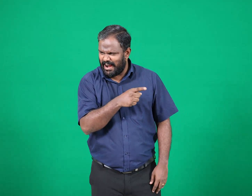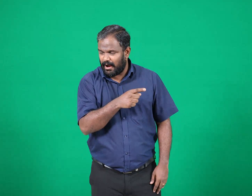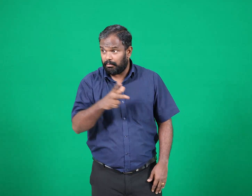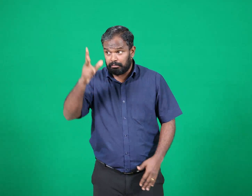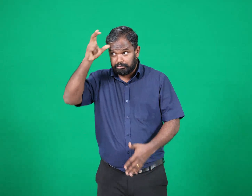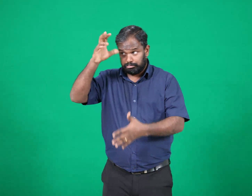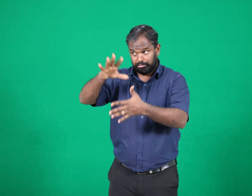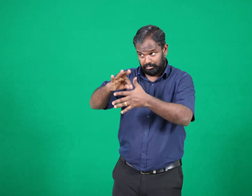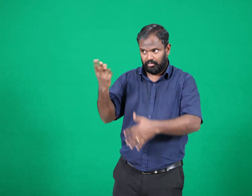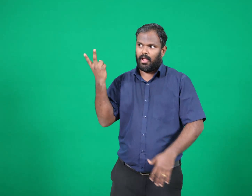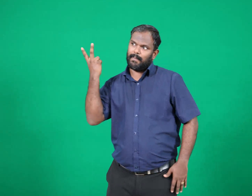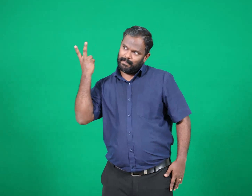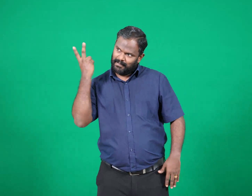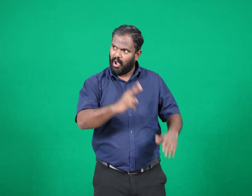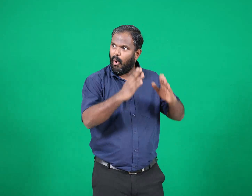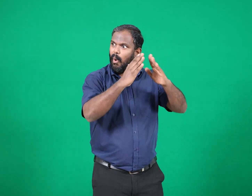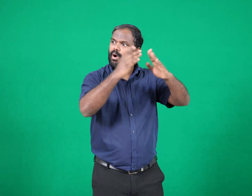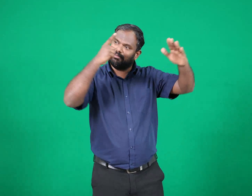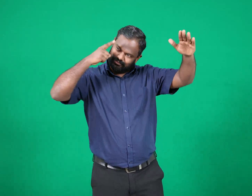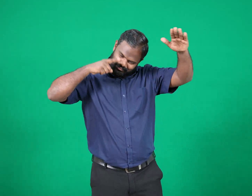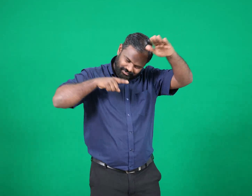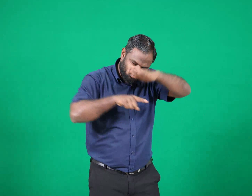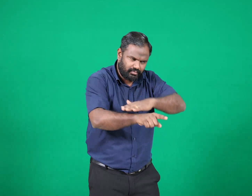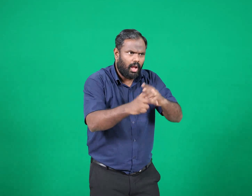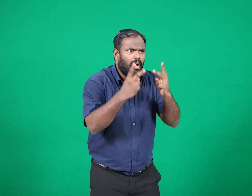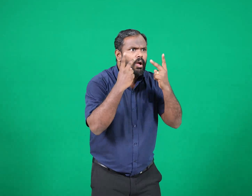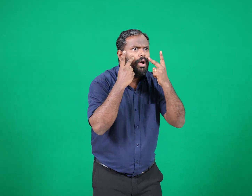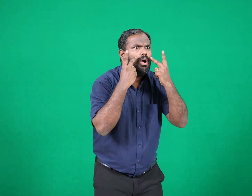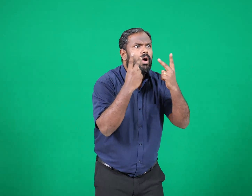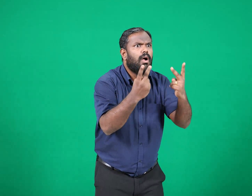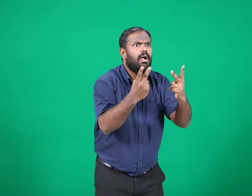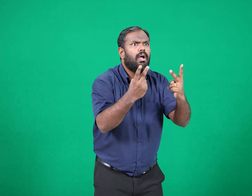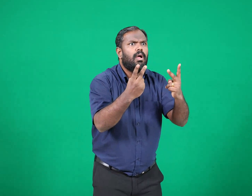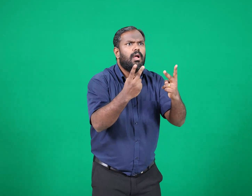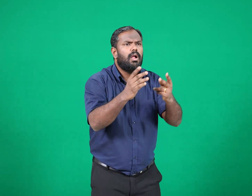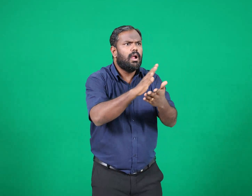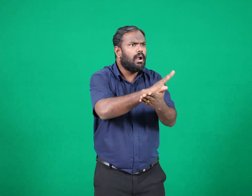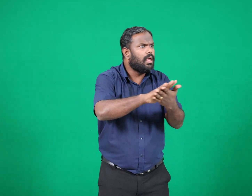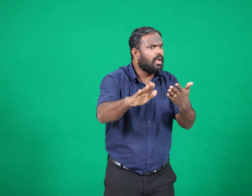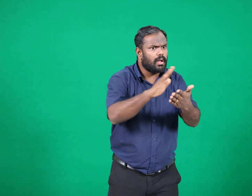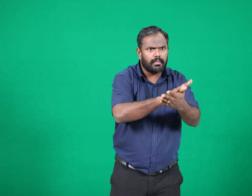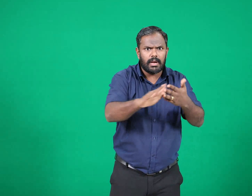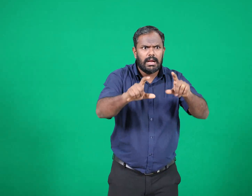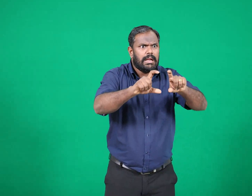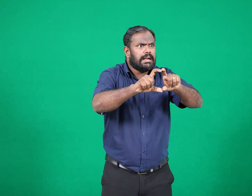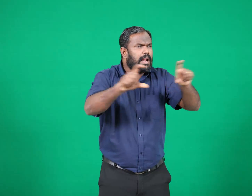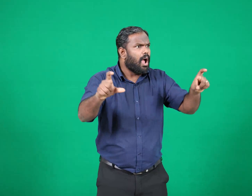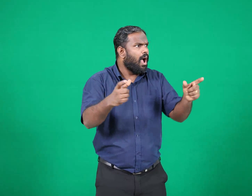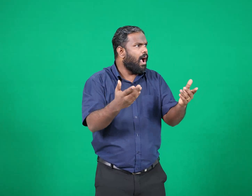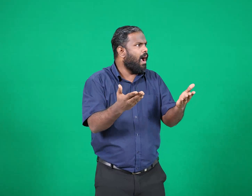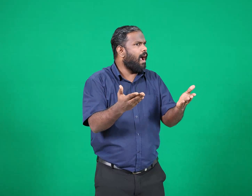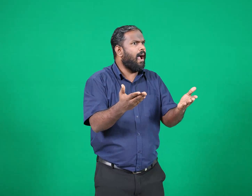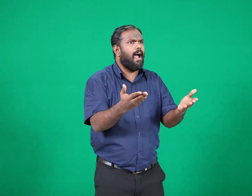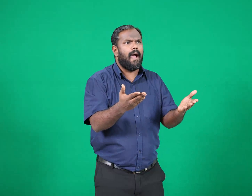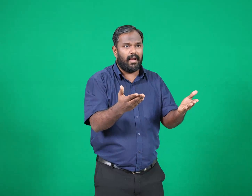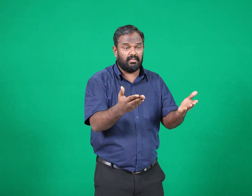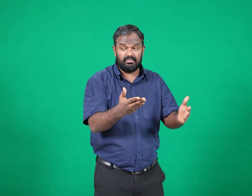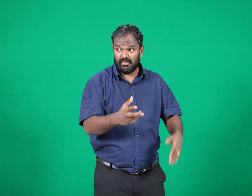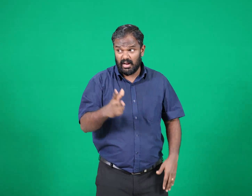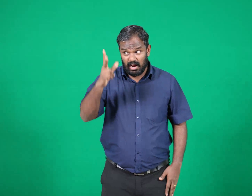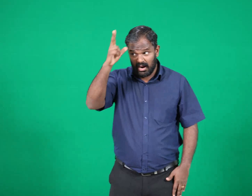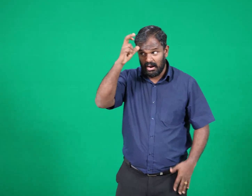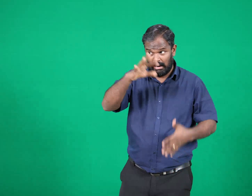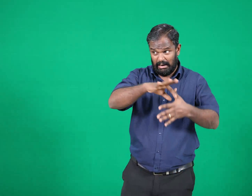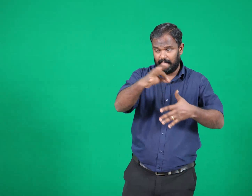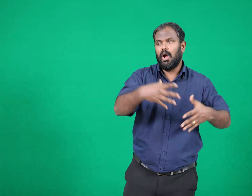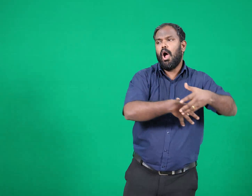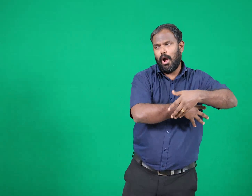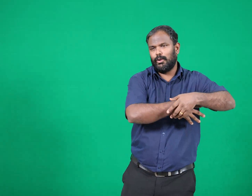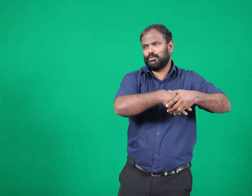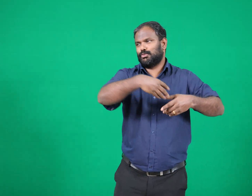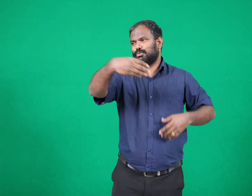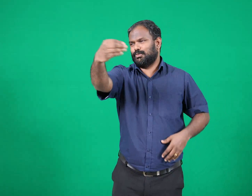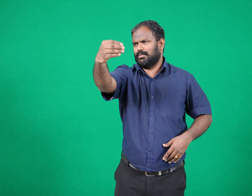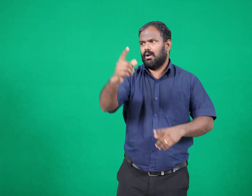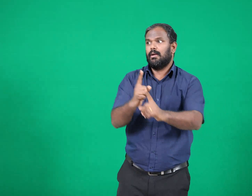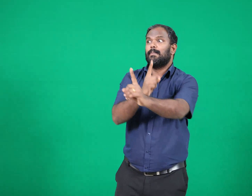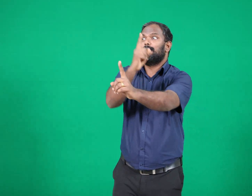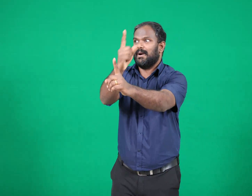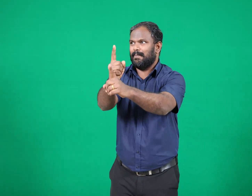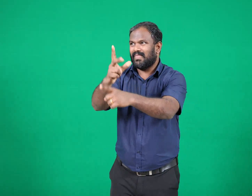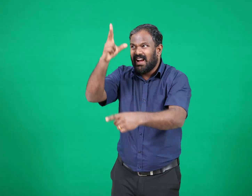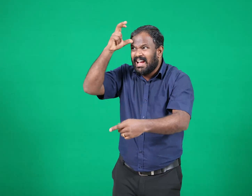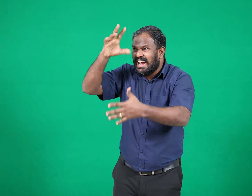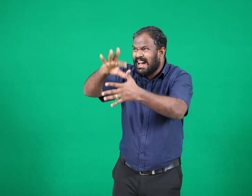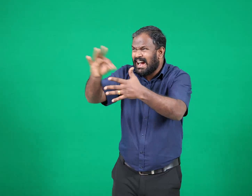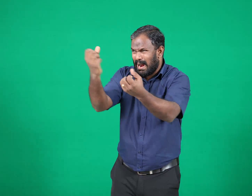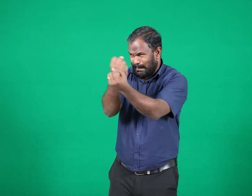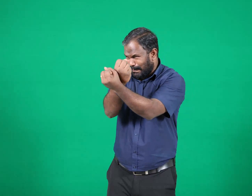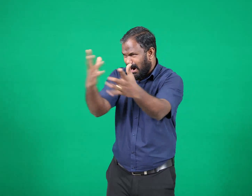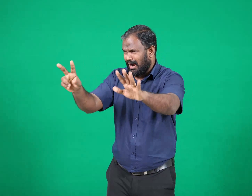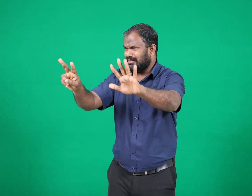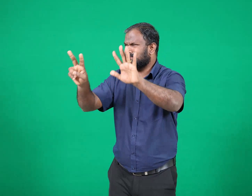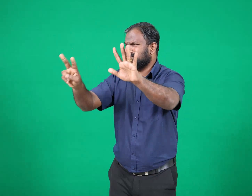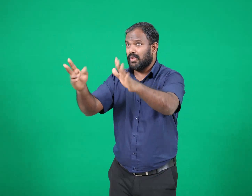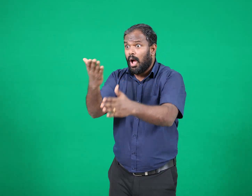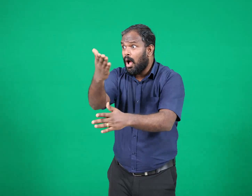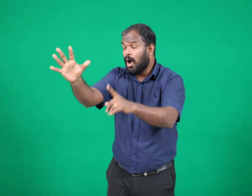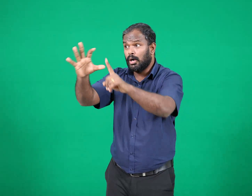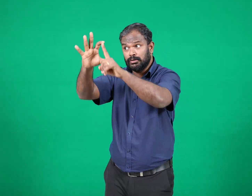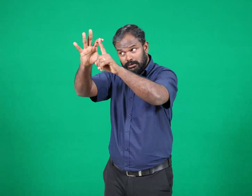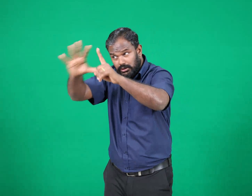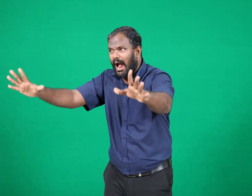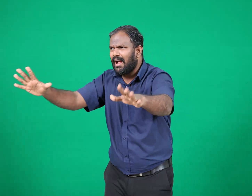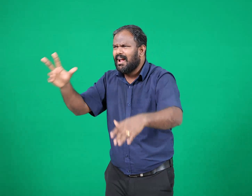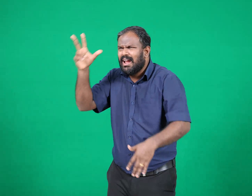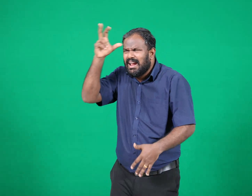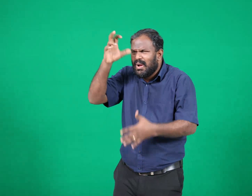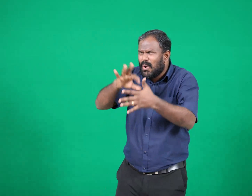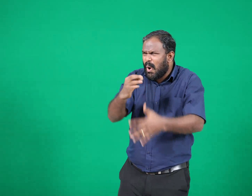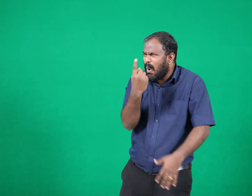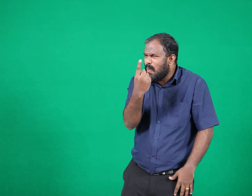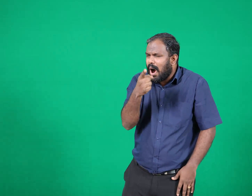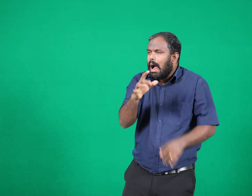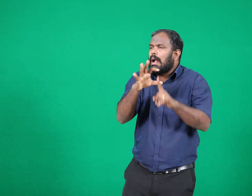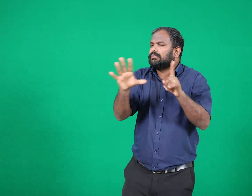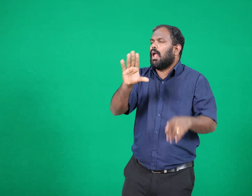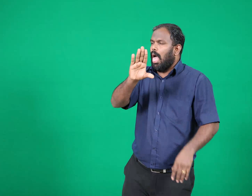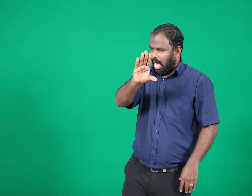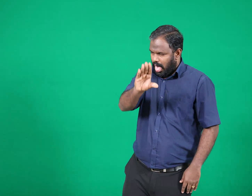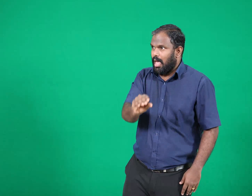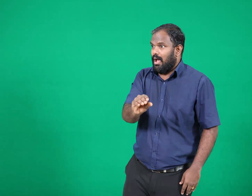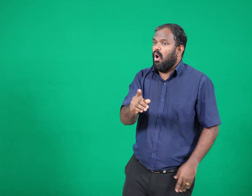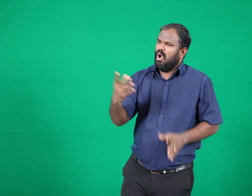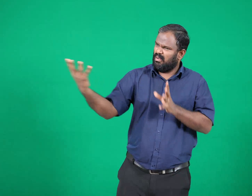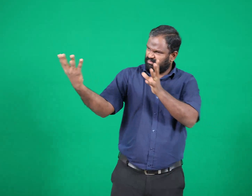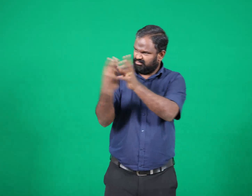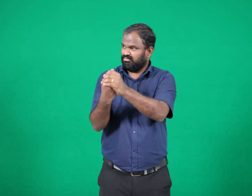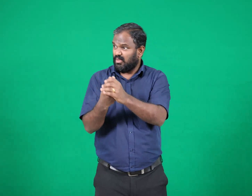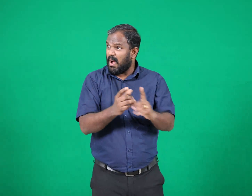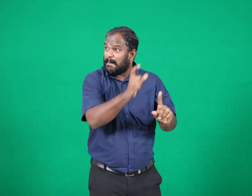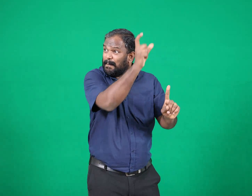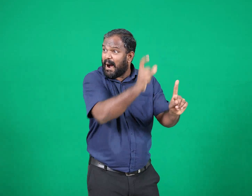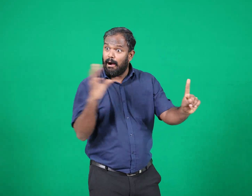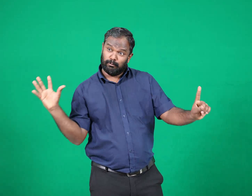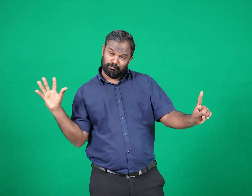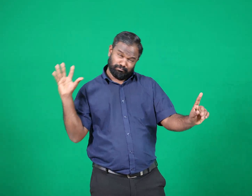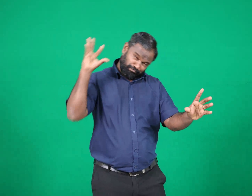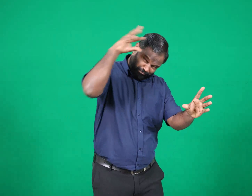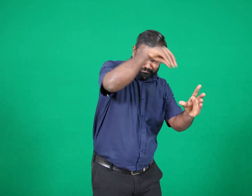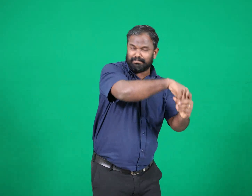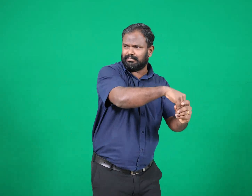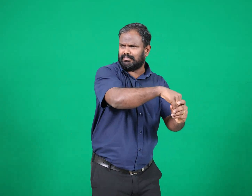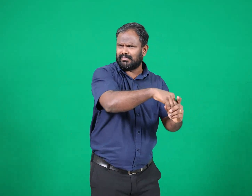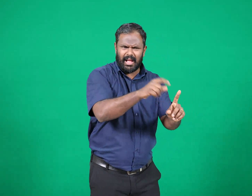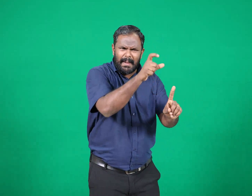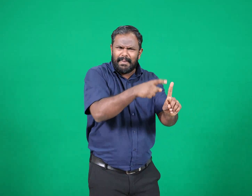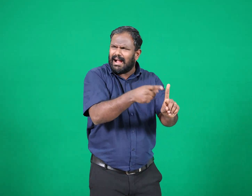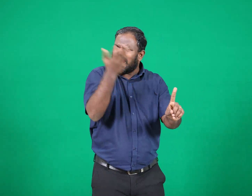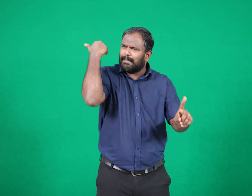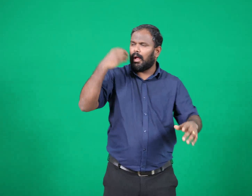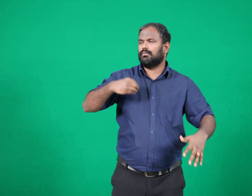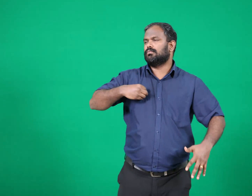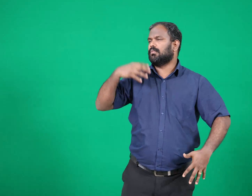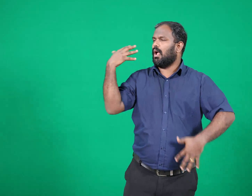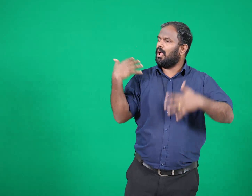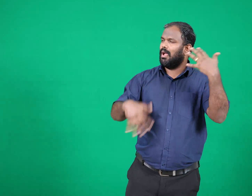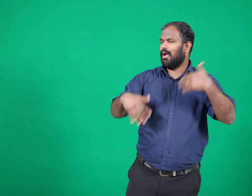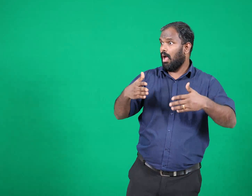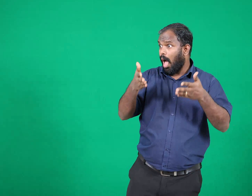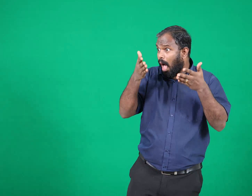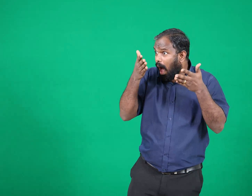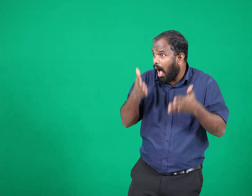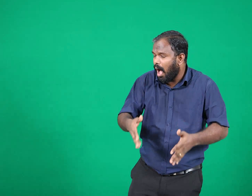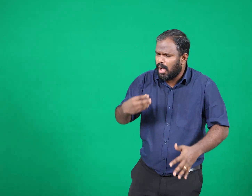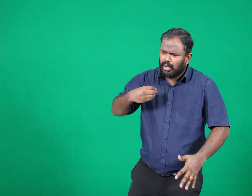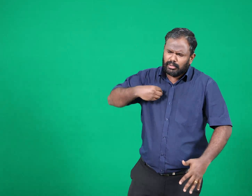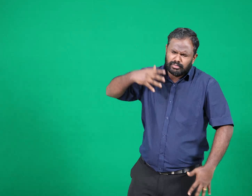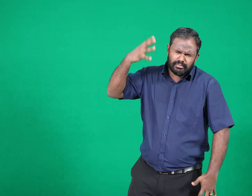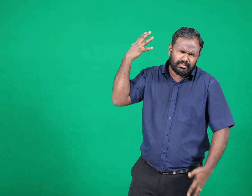Then it goes and brings seven other spirits more wicked than itself, and they go in and dwell there.